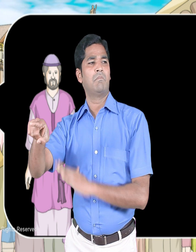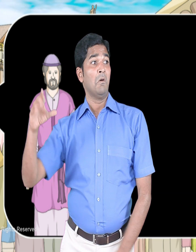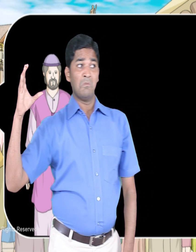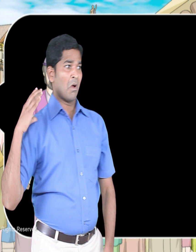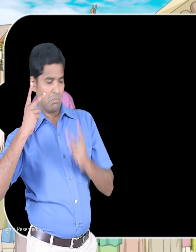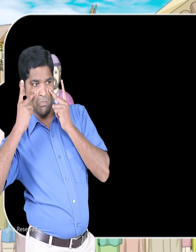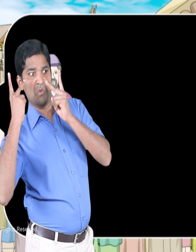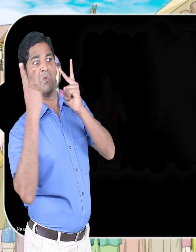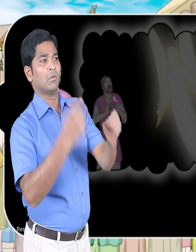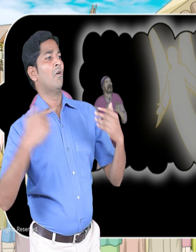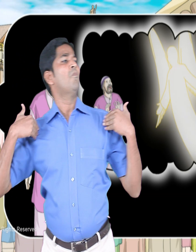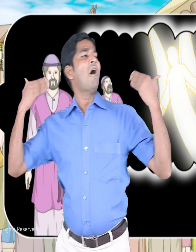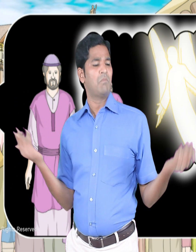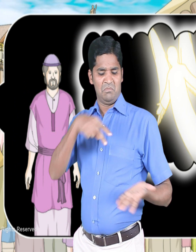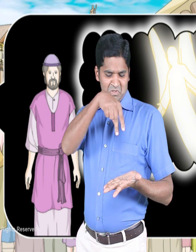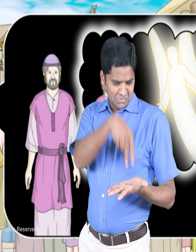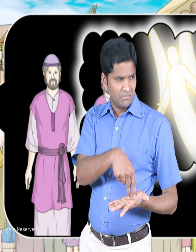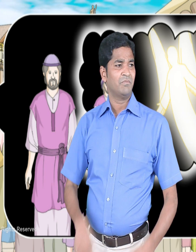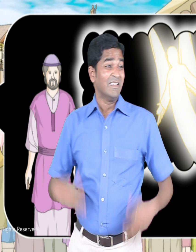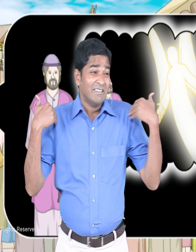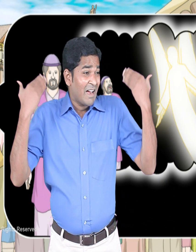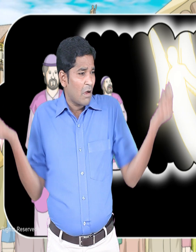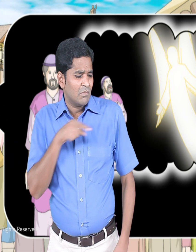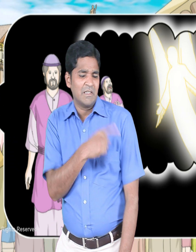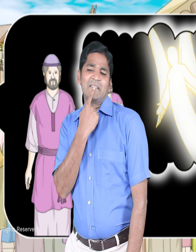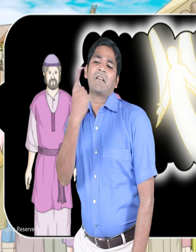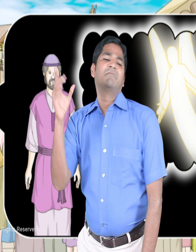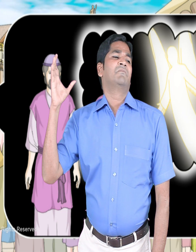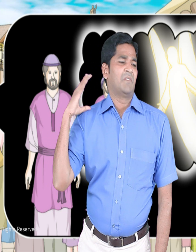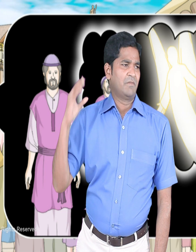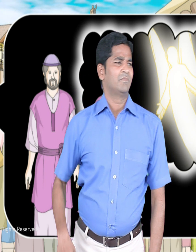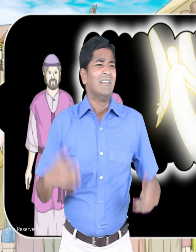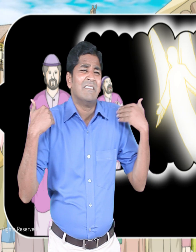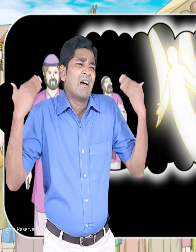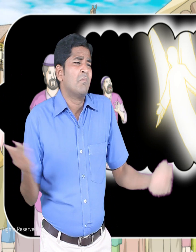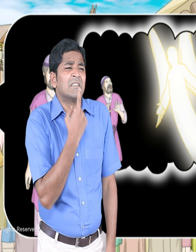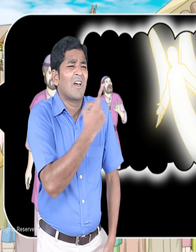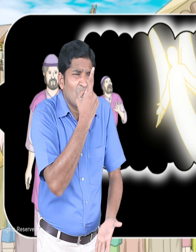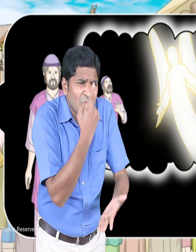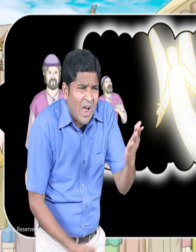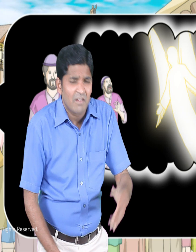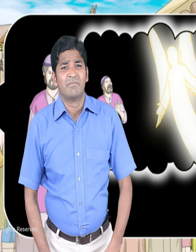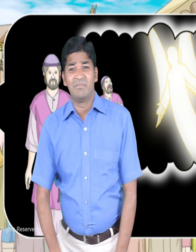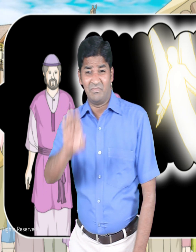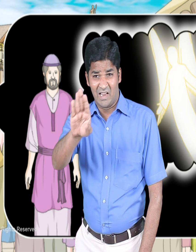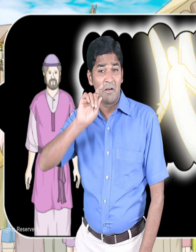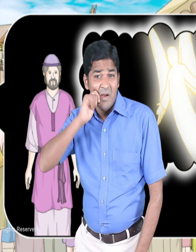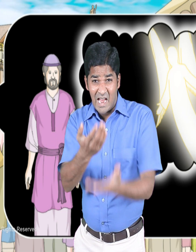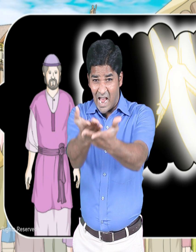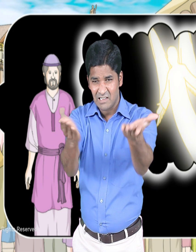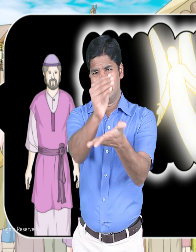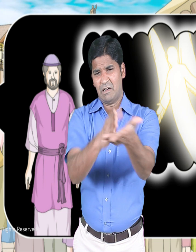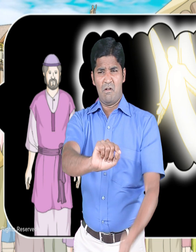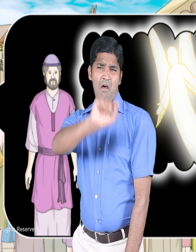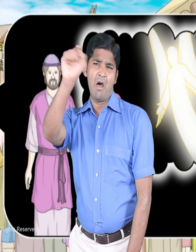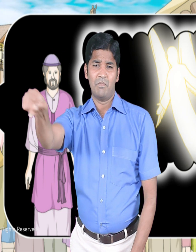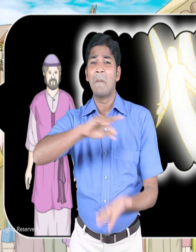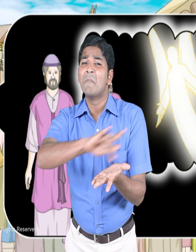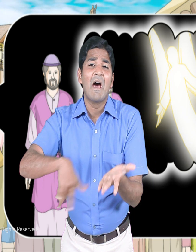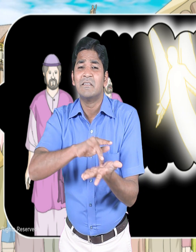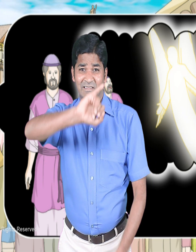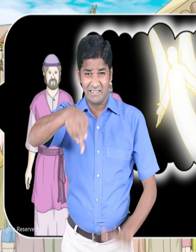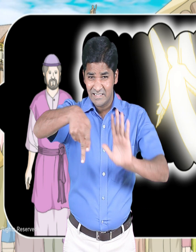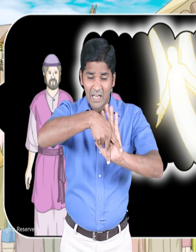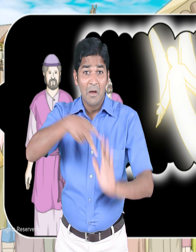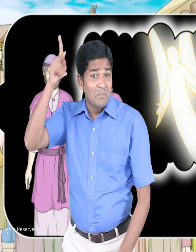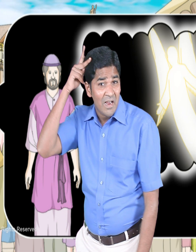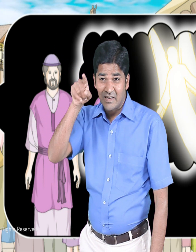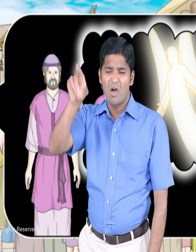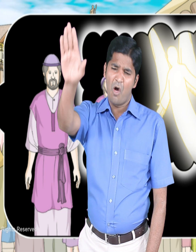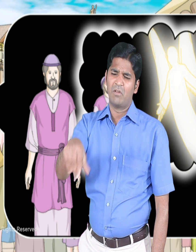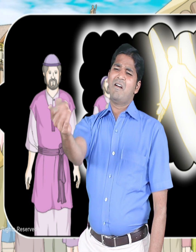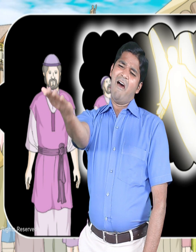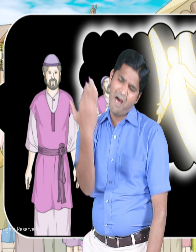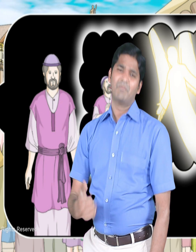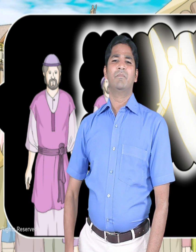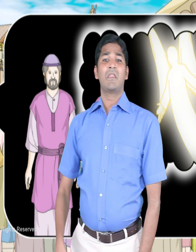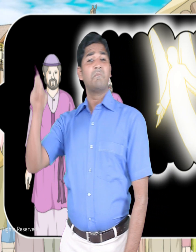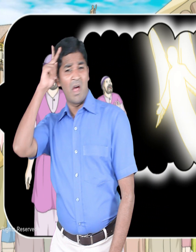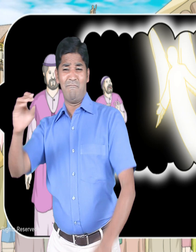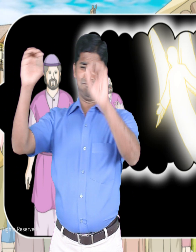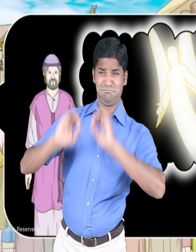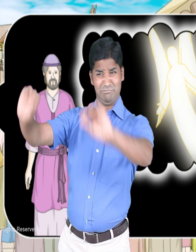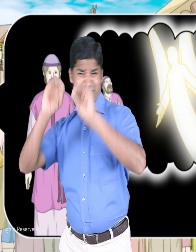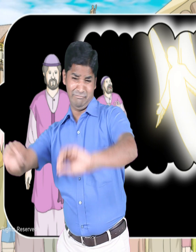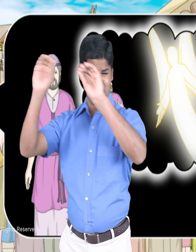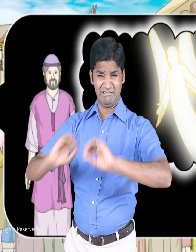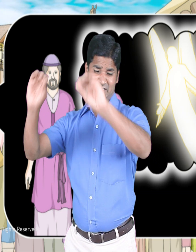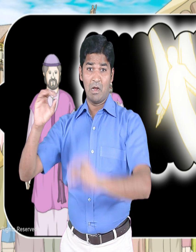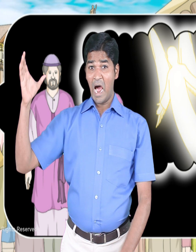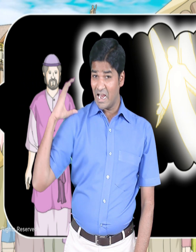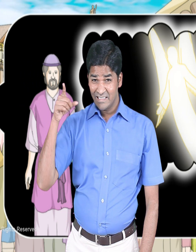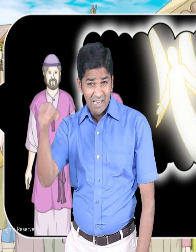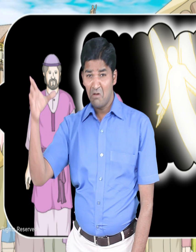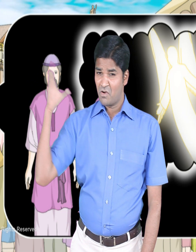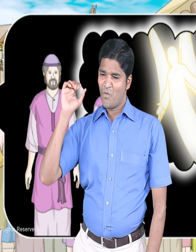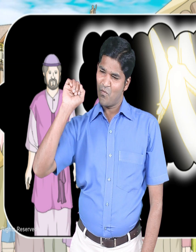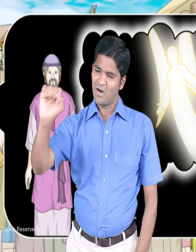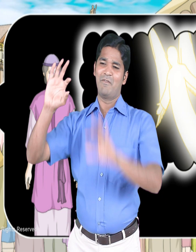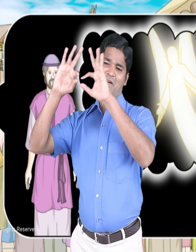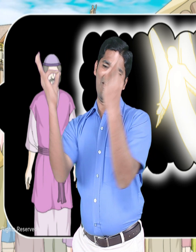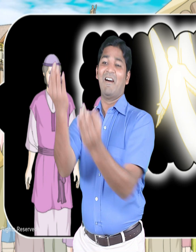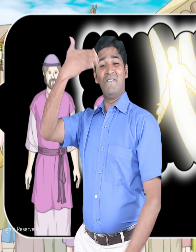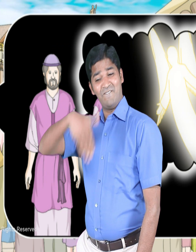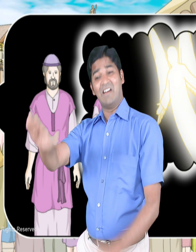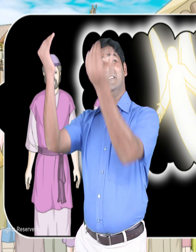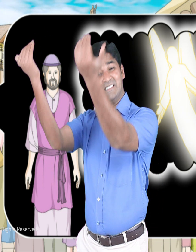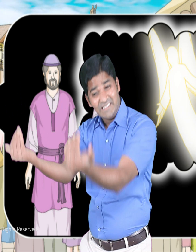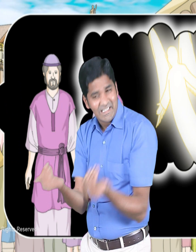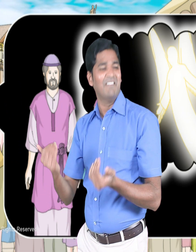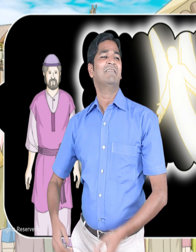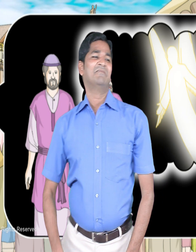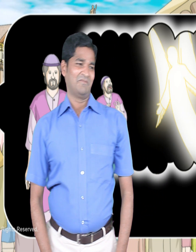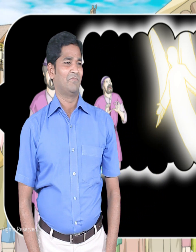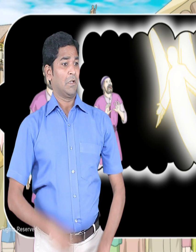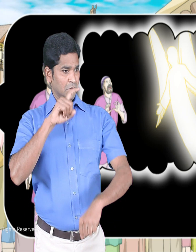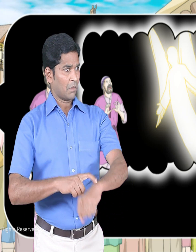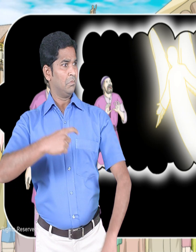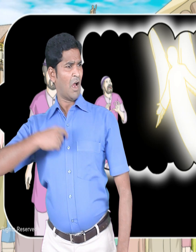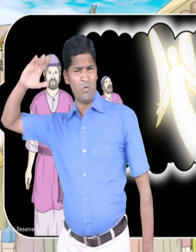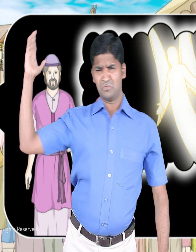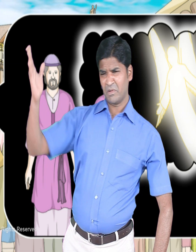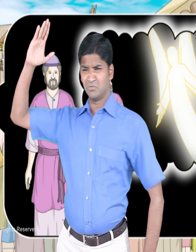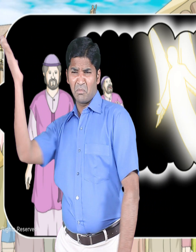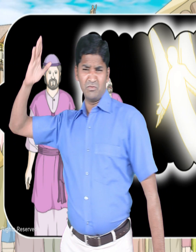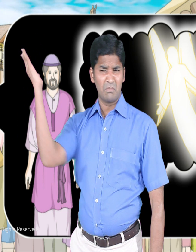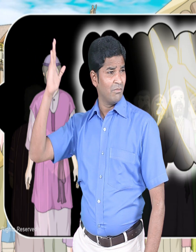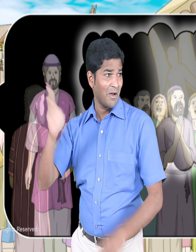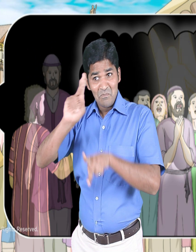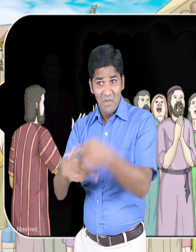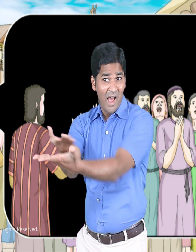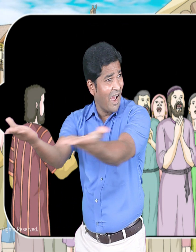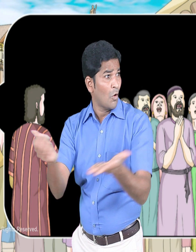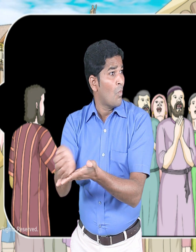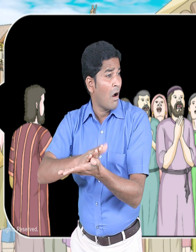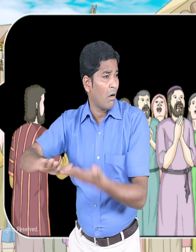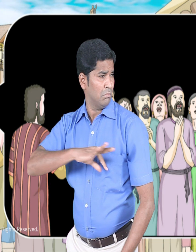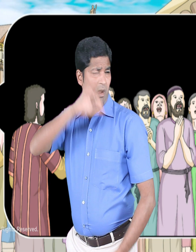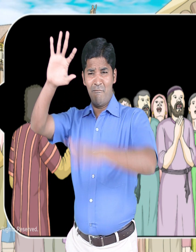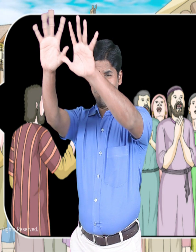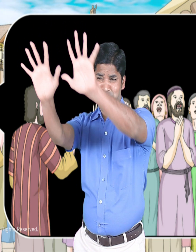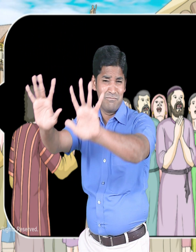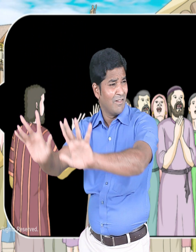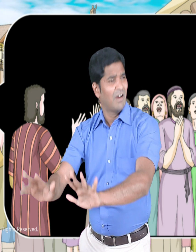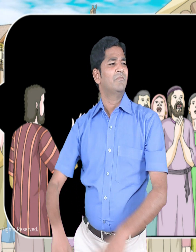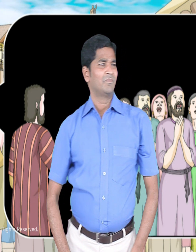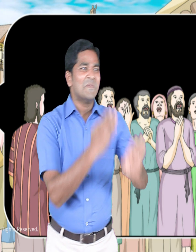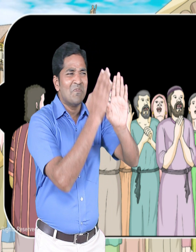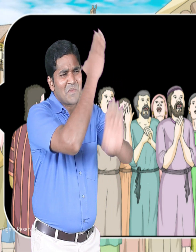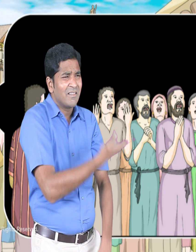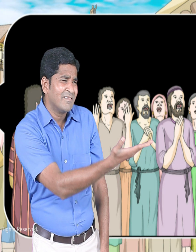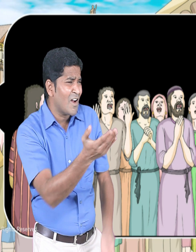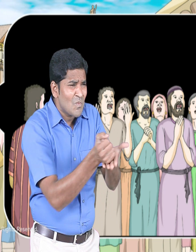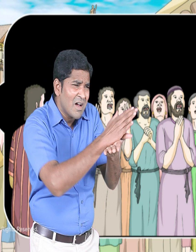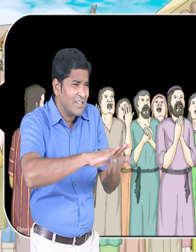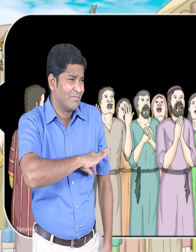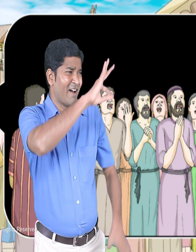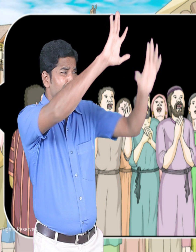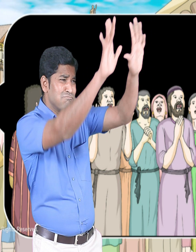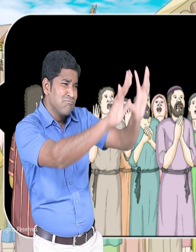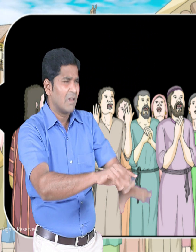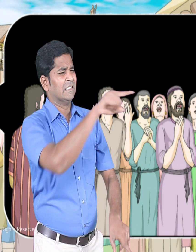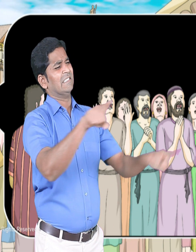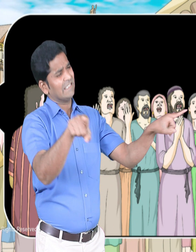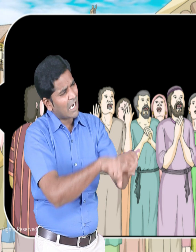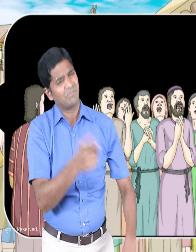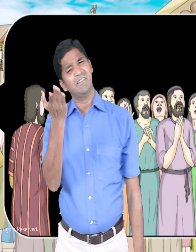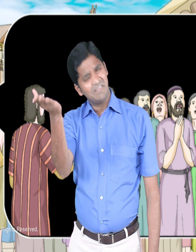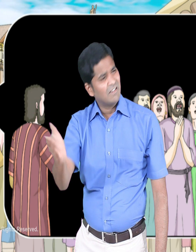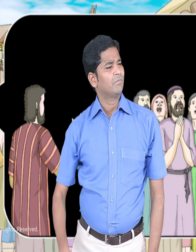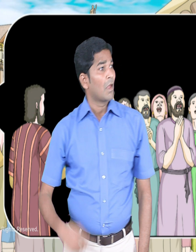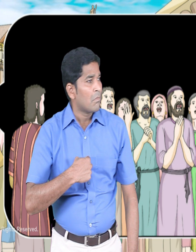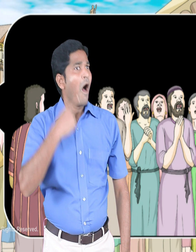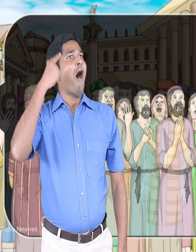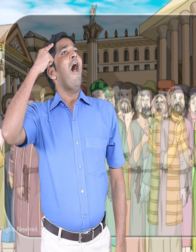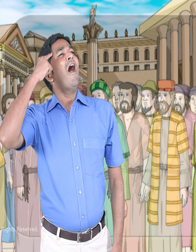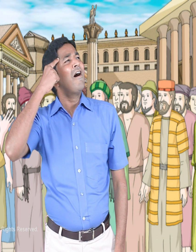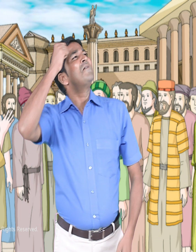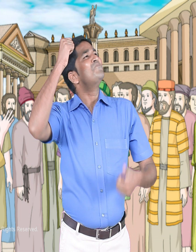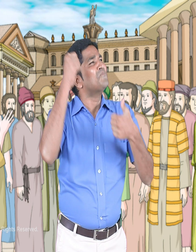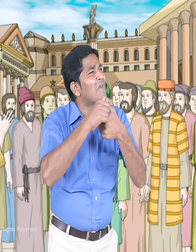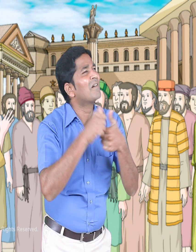He told us how he had seen an angel standing in his house and saying, ‘Send to Joppa for Simon who is called Peter. He will convey to you a message by which you and all your household will be saved.’